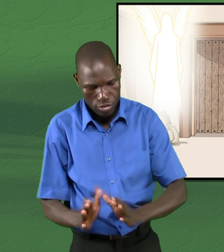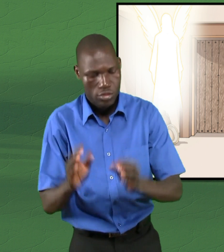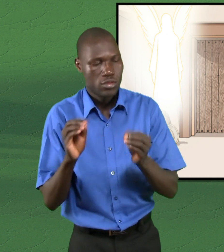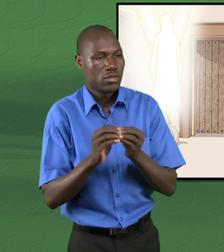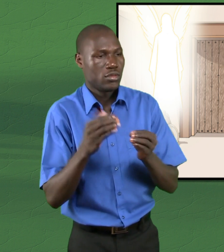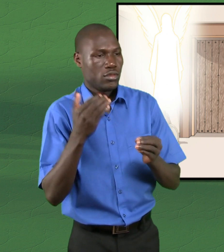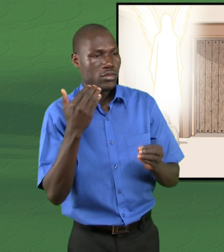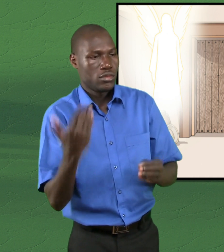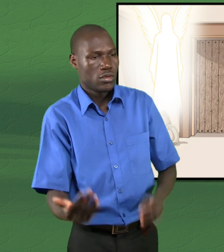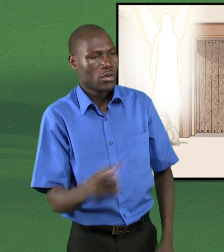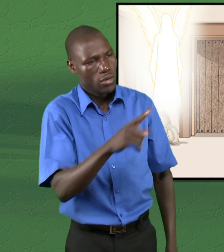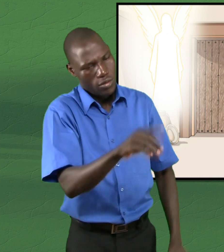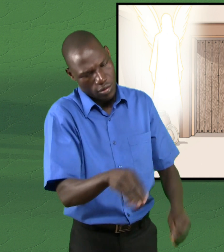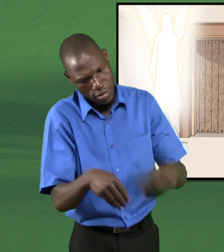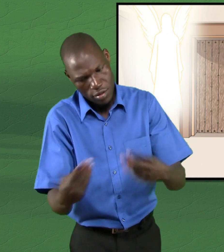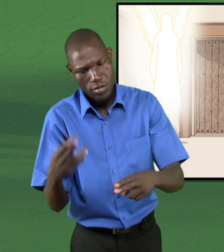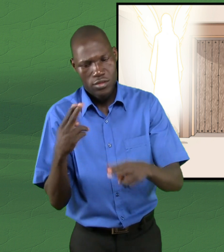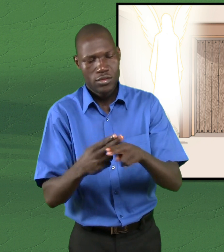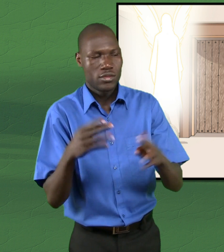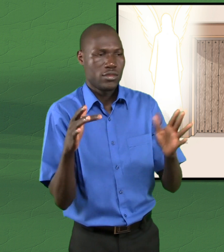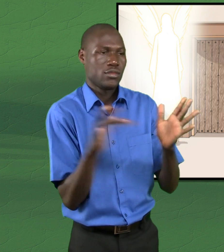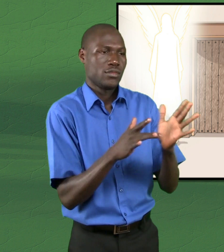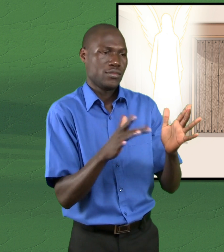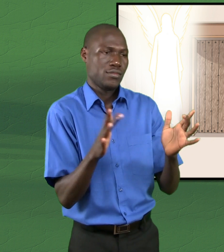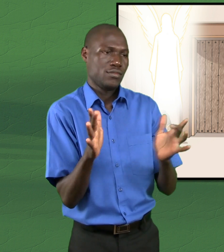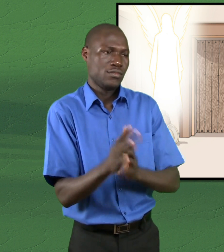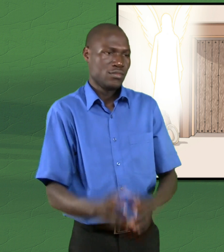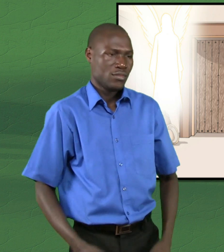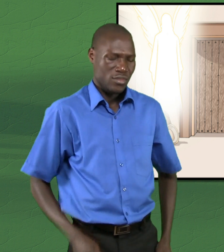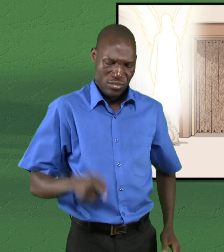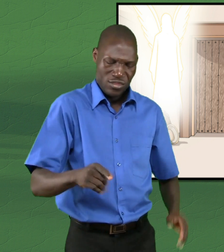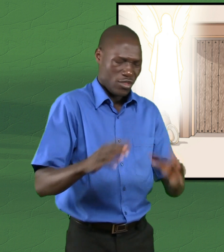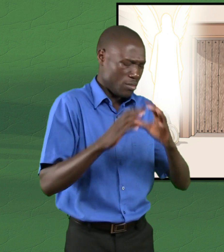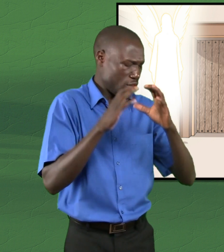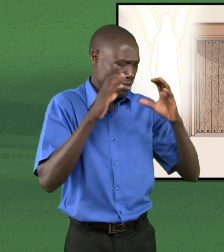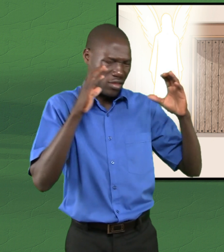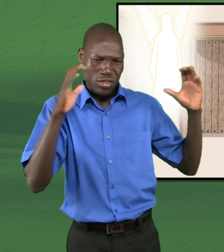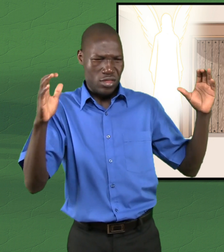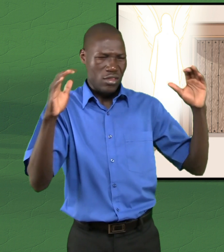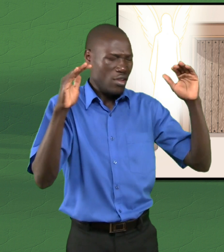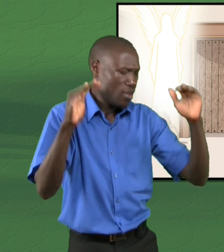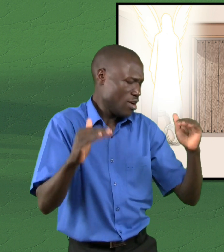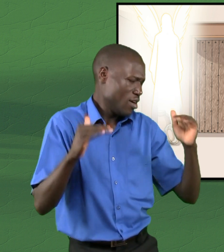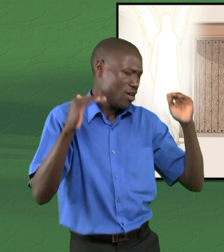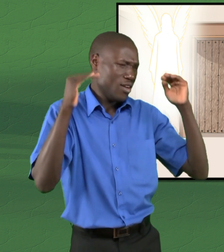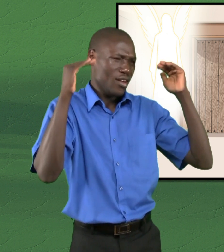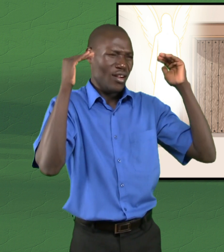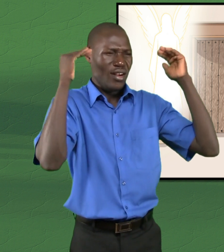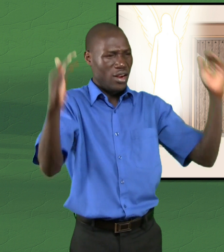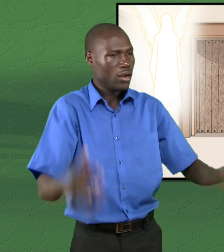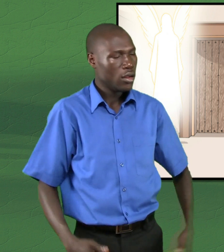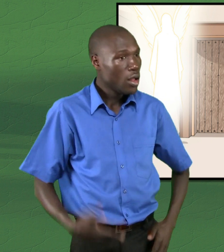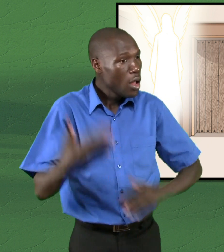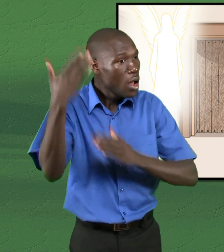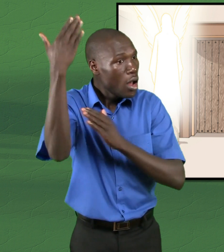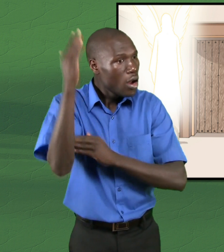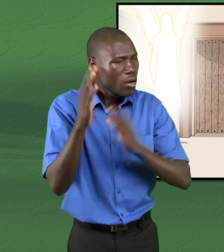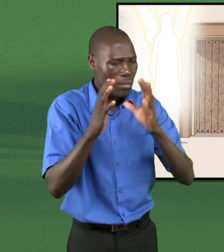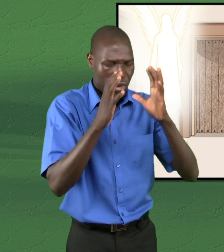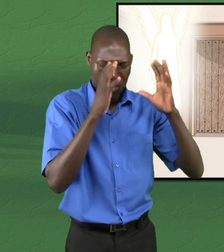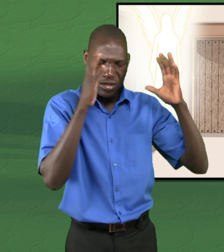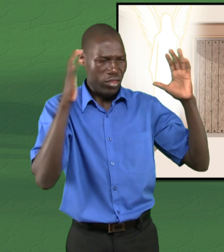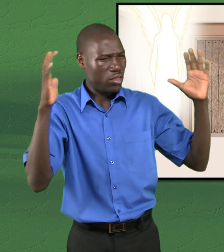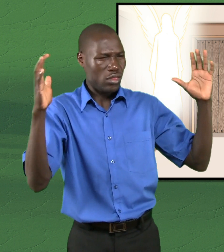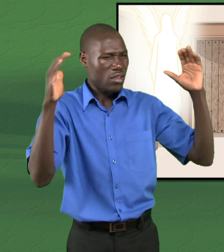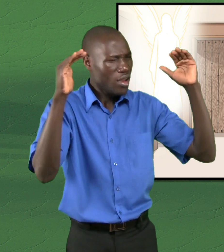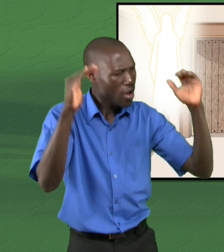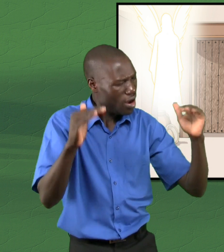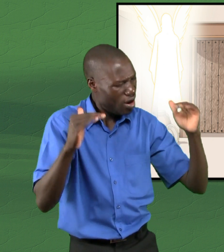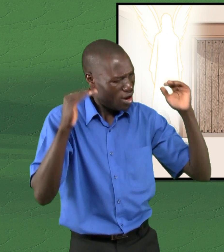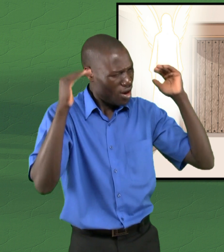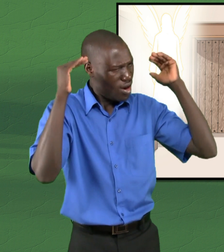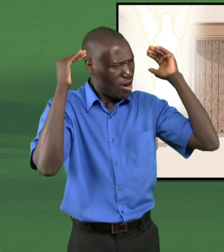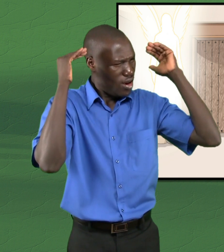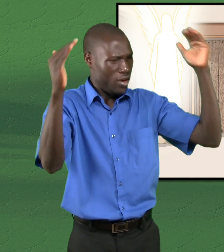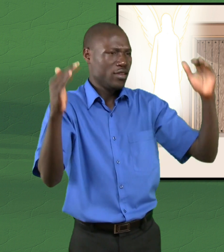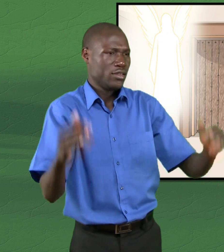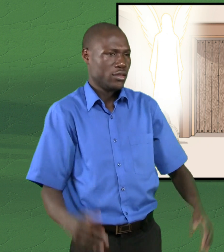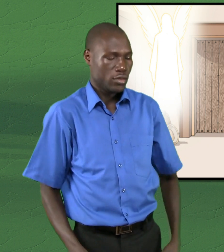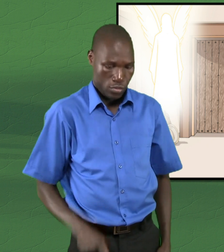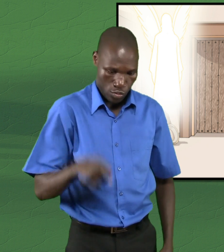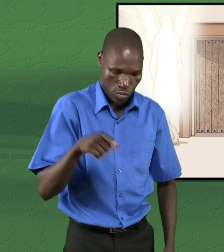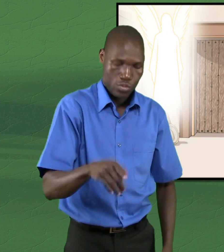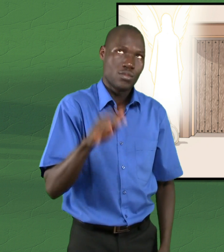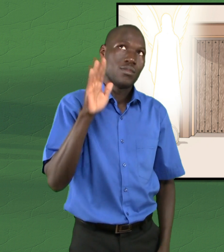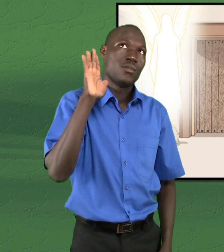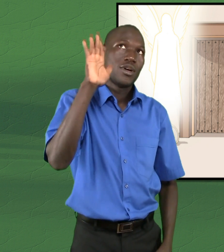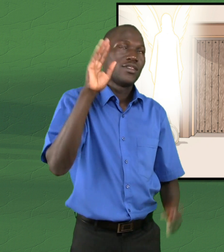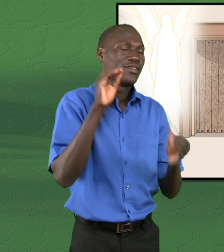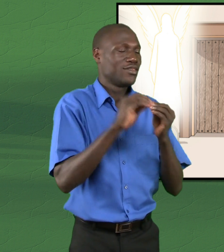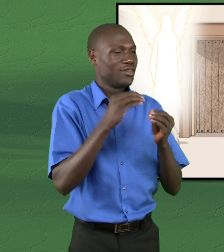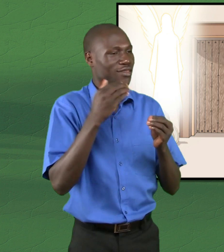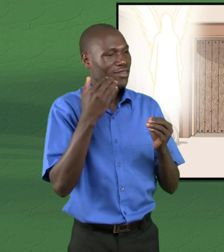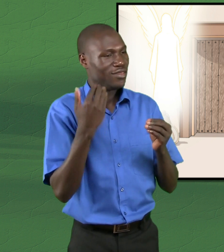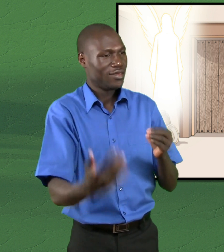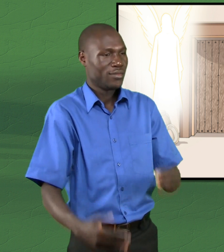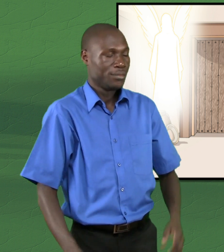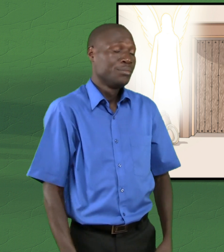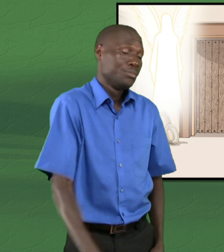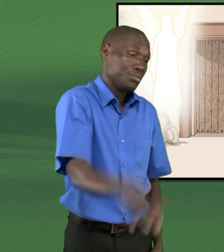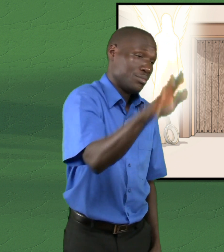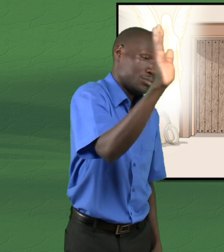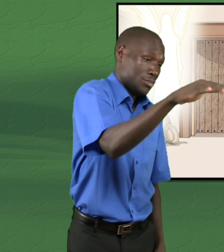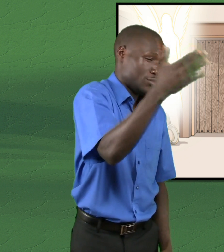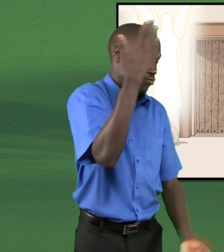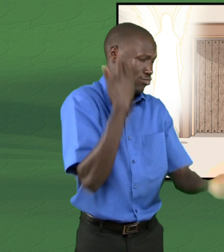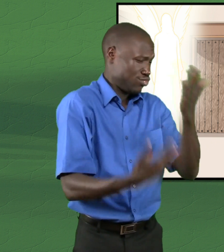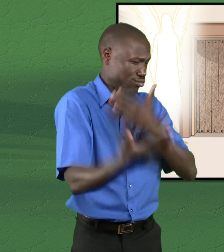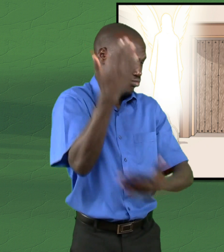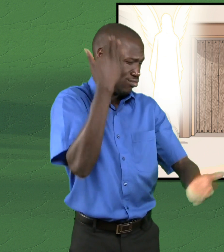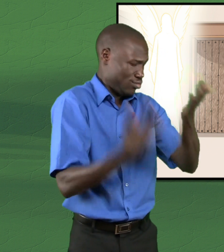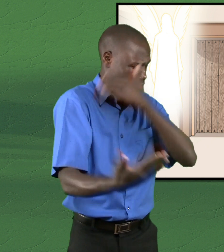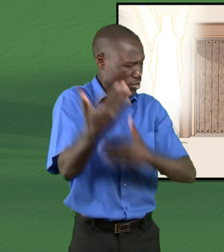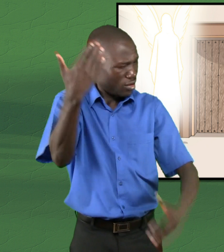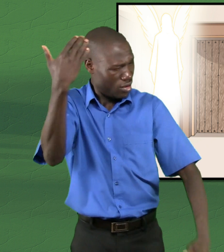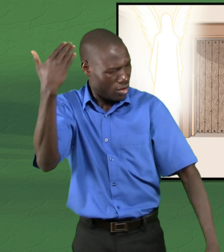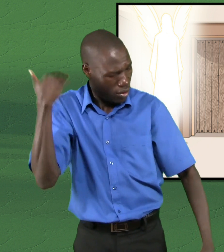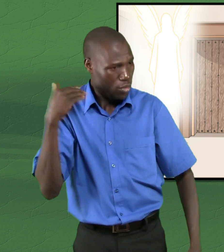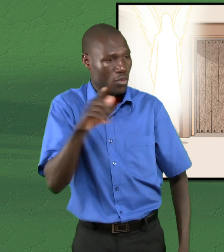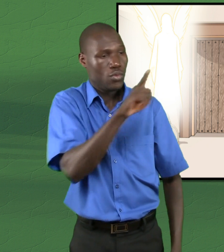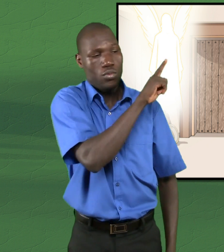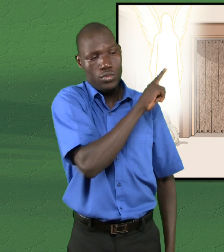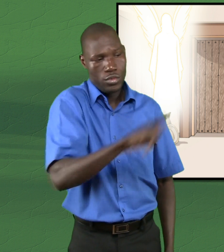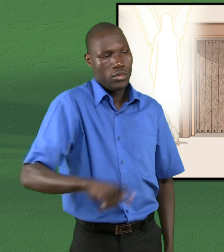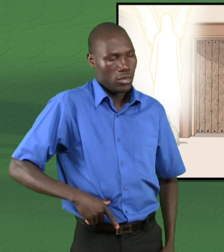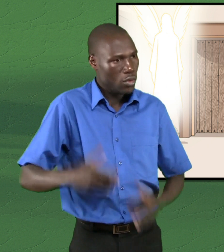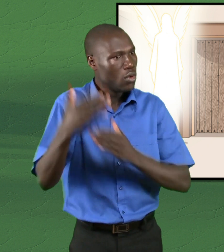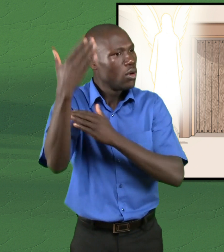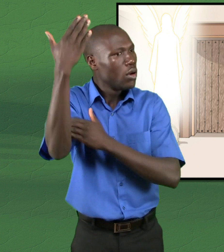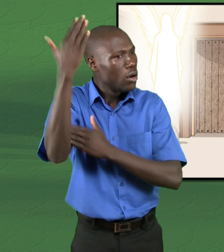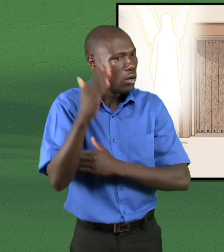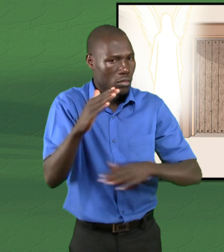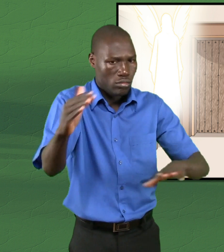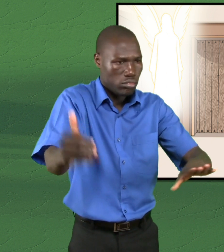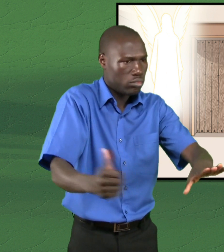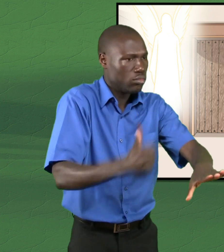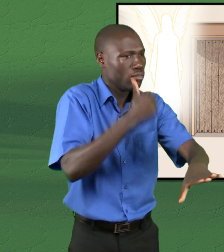Behold, you will conceive and give birth to a son, and you are to give Him the name Jesus.